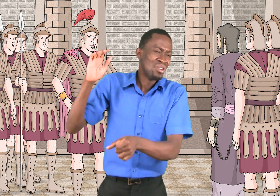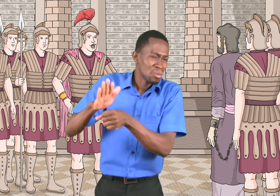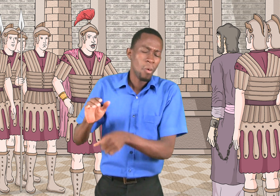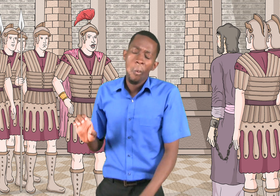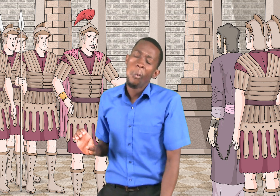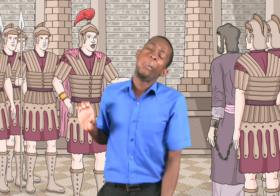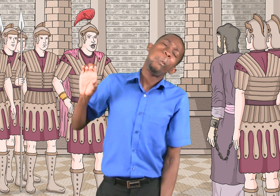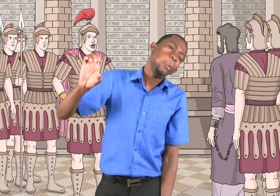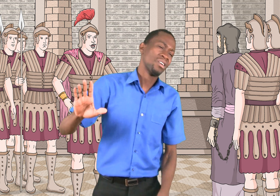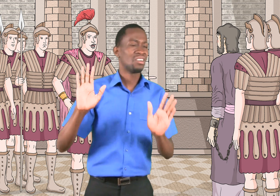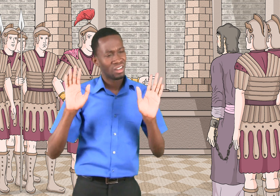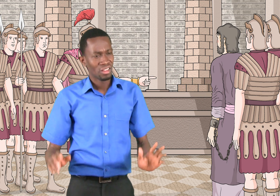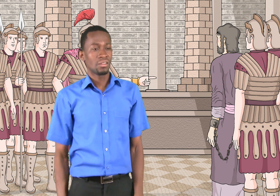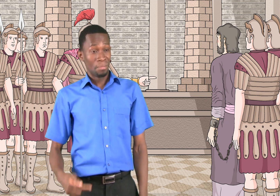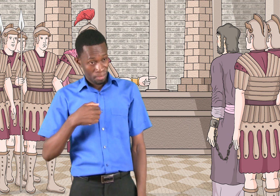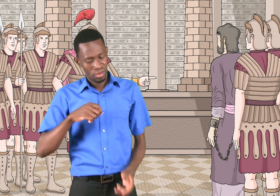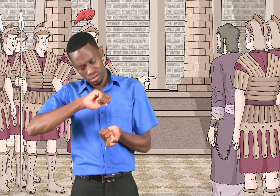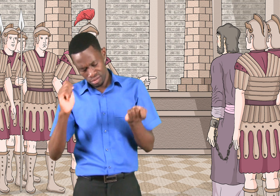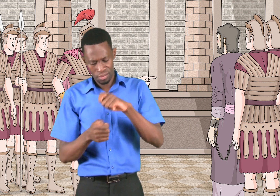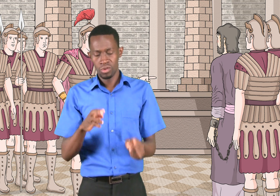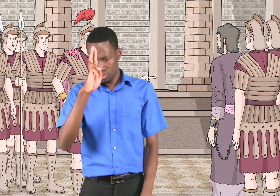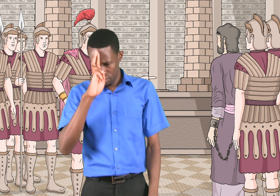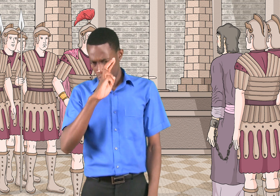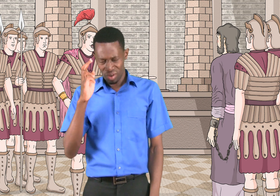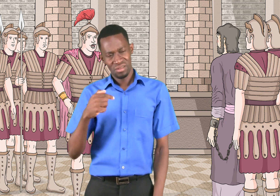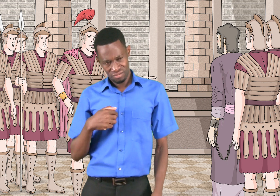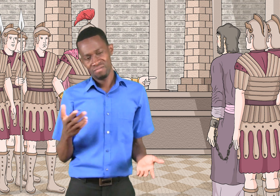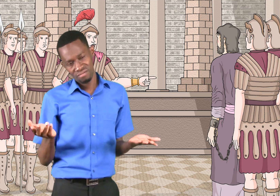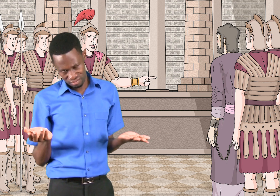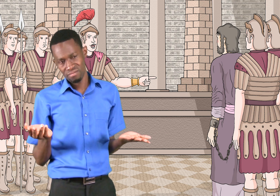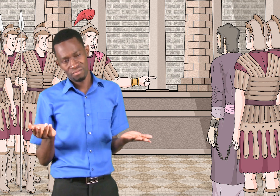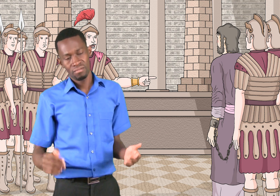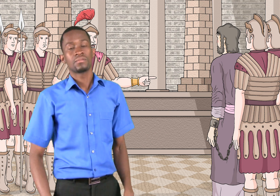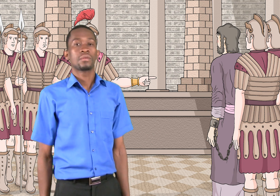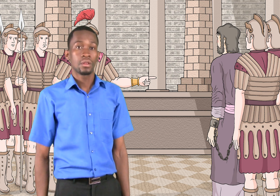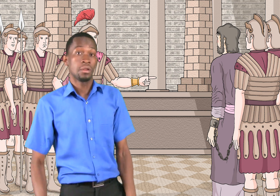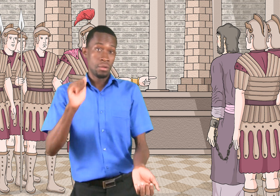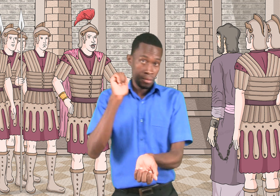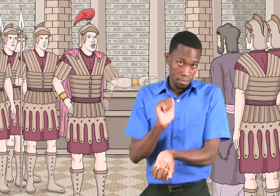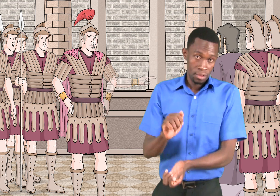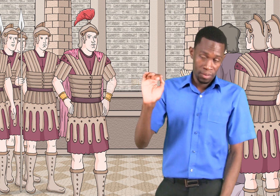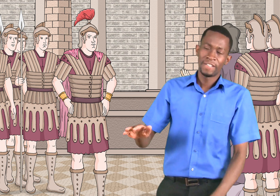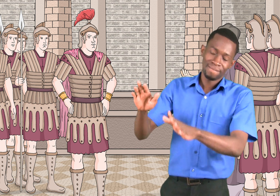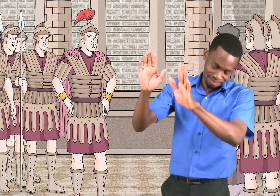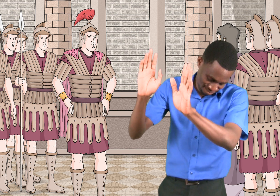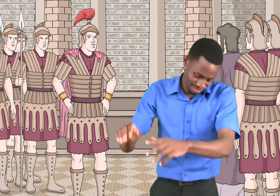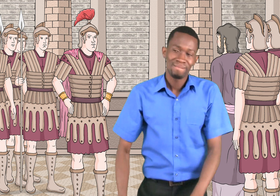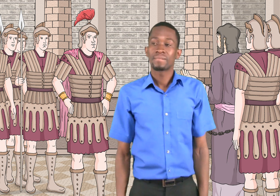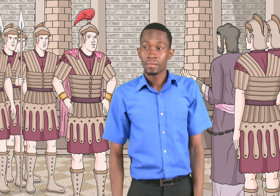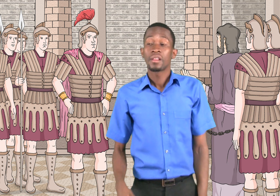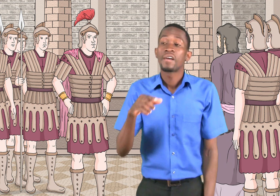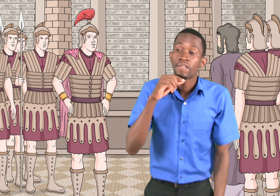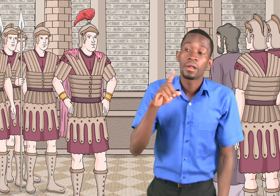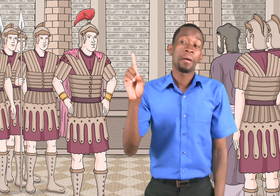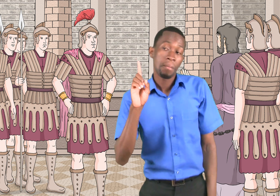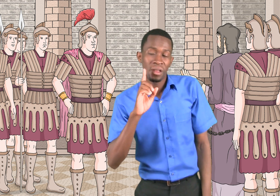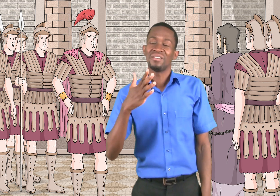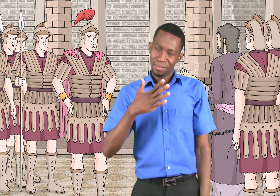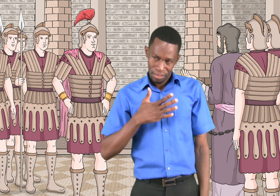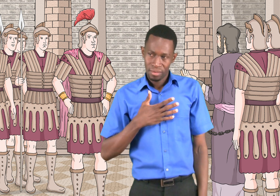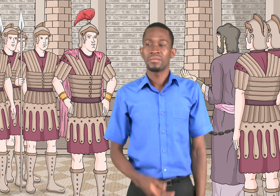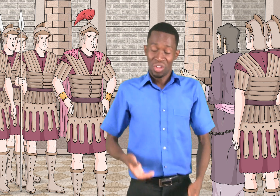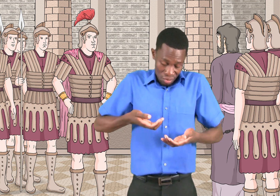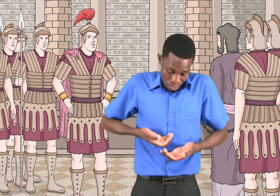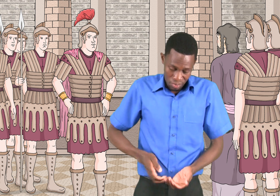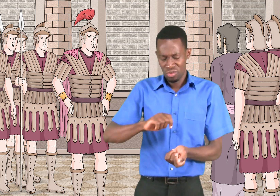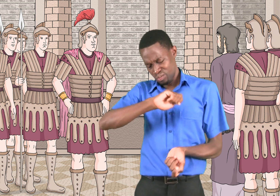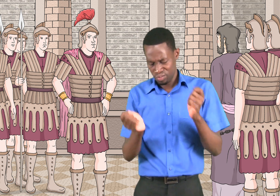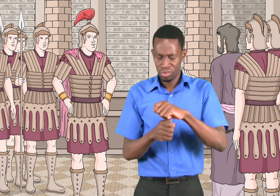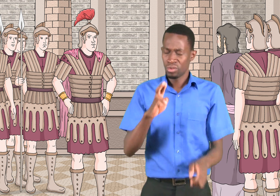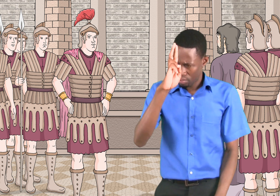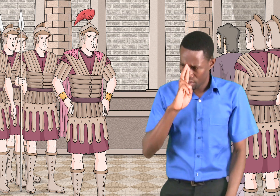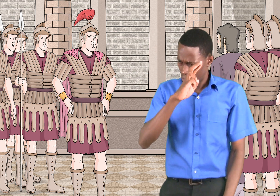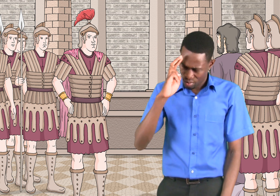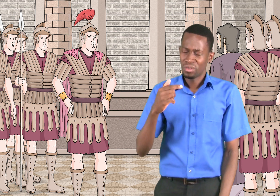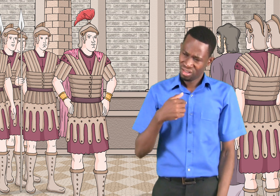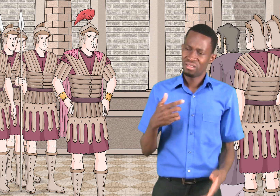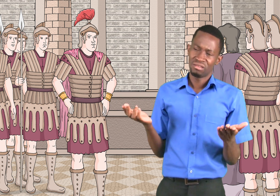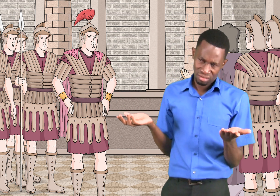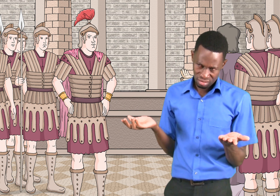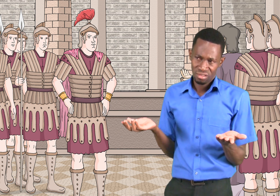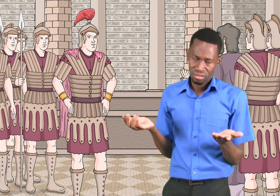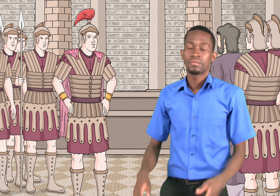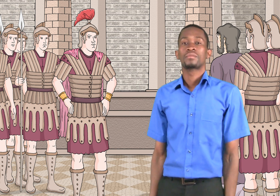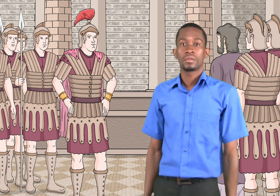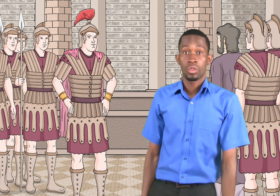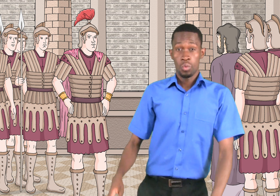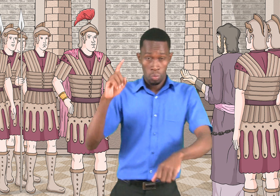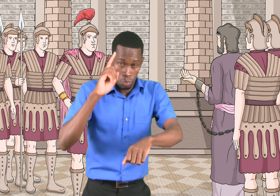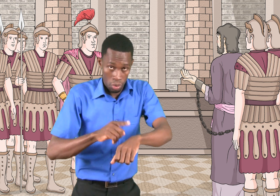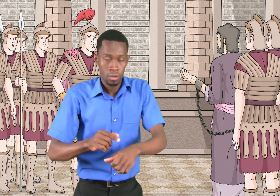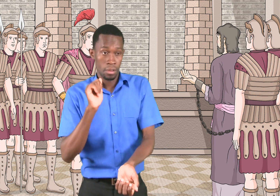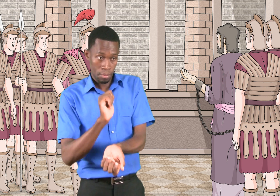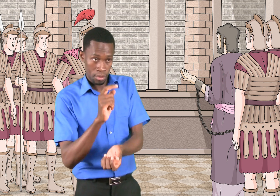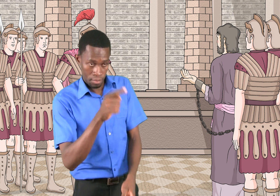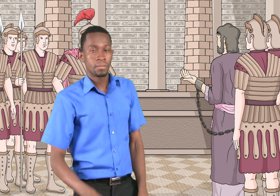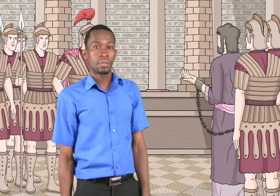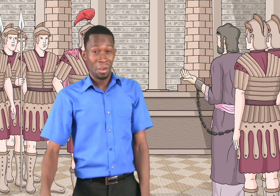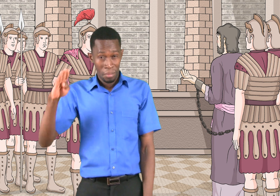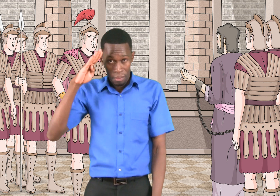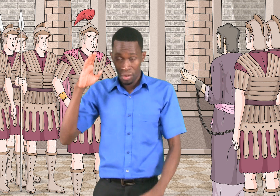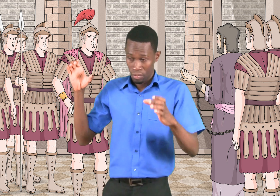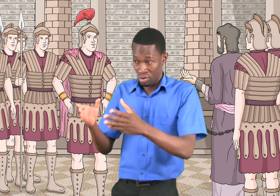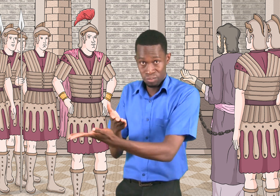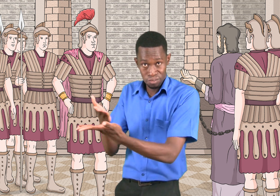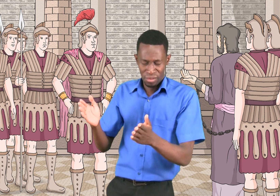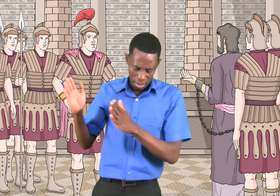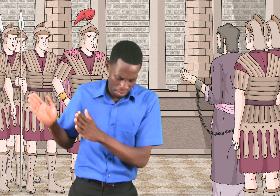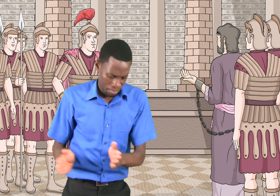“I paid a high price for my citizenship,” said the commander.